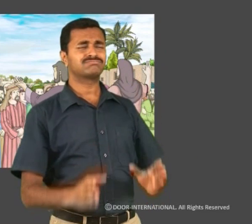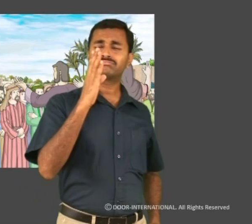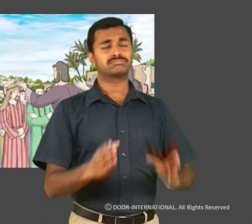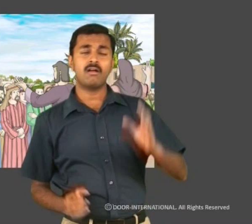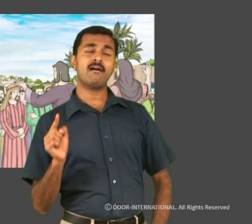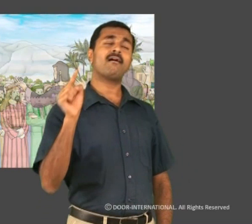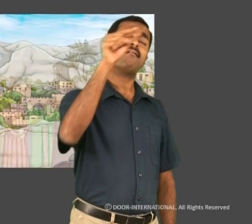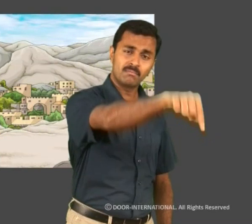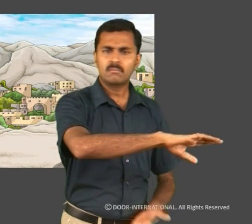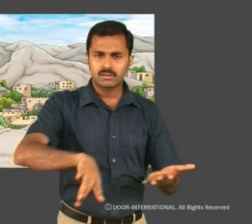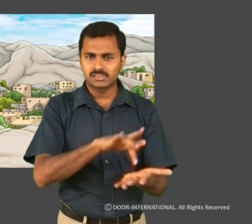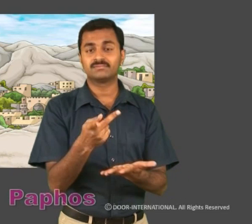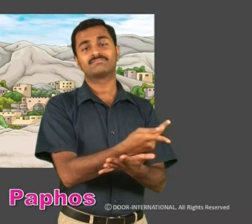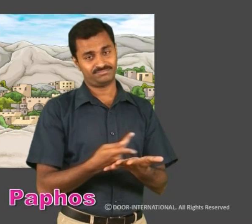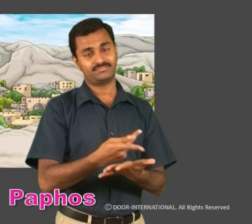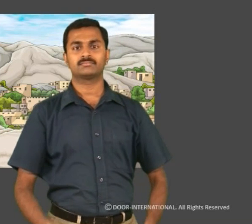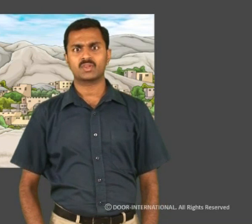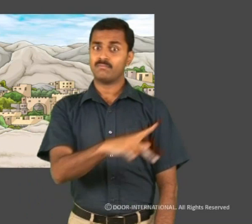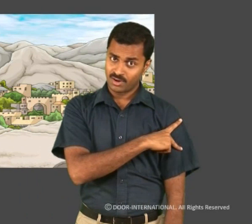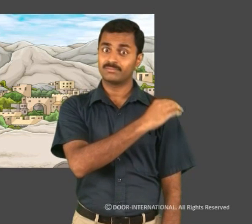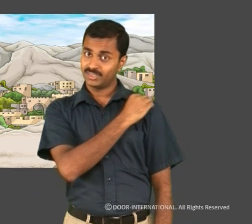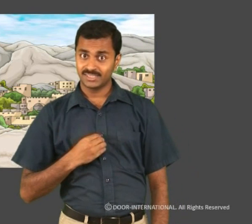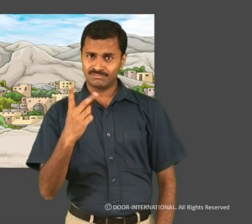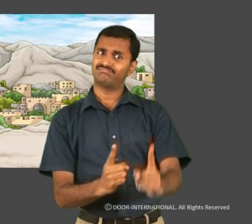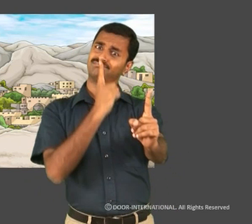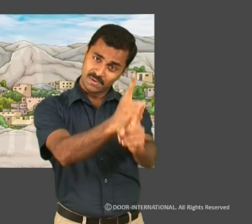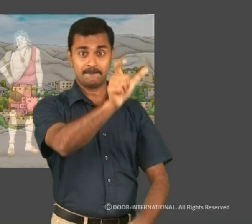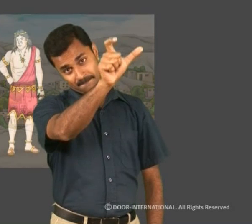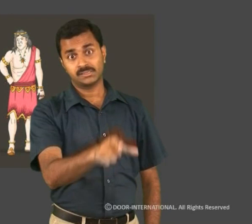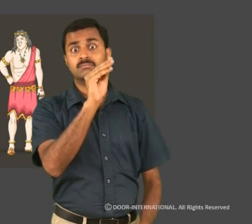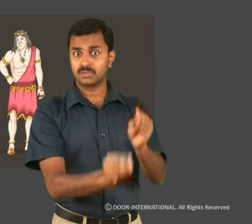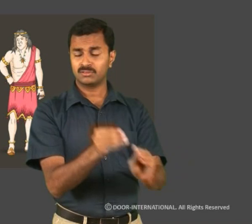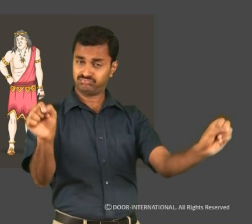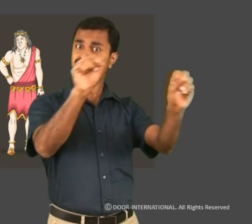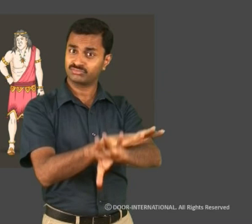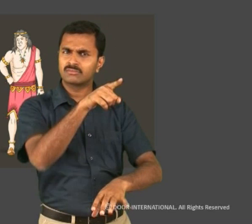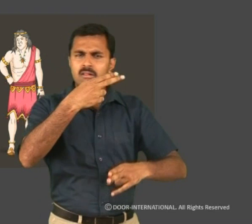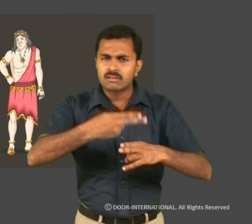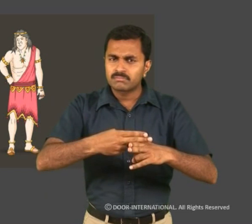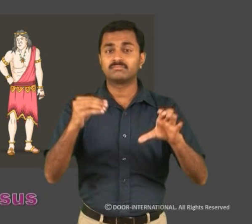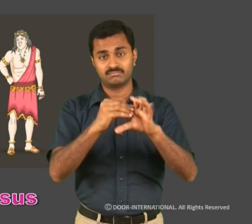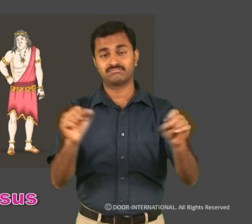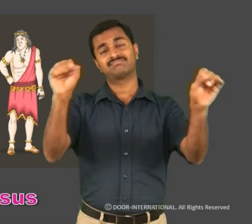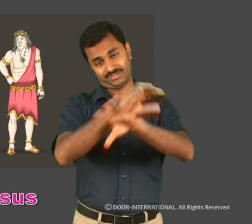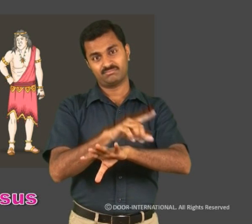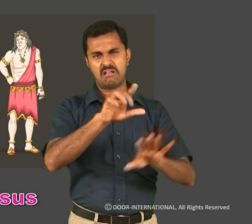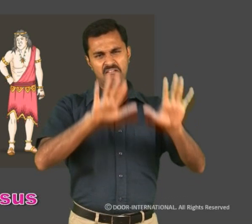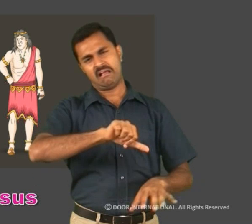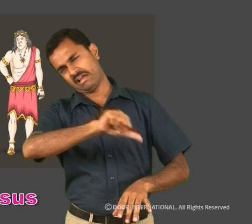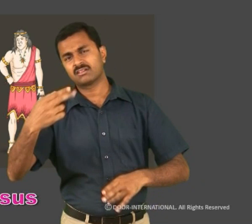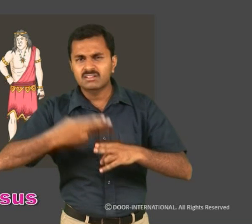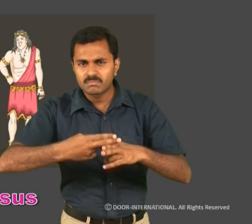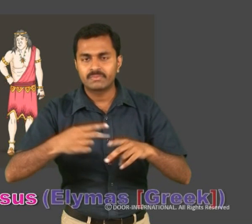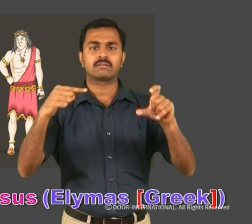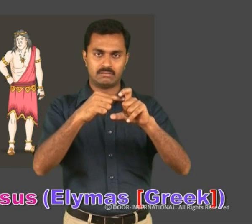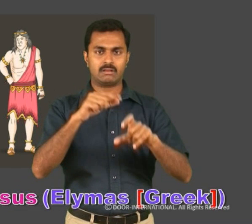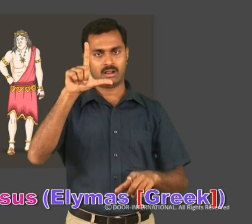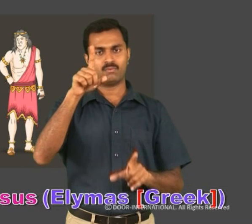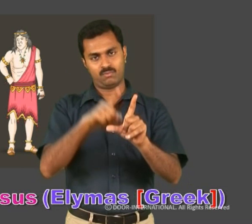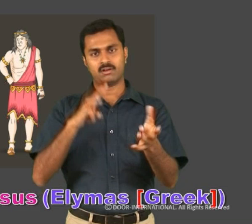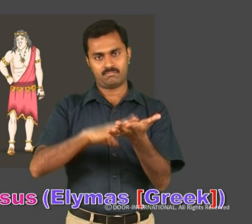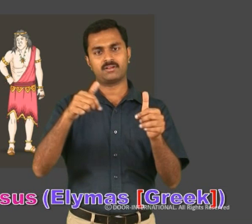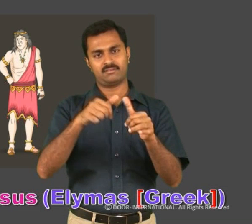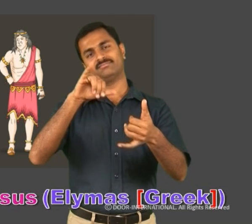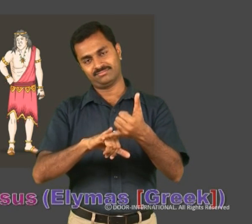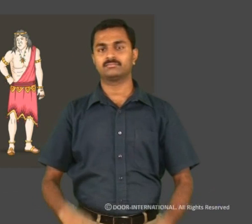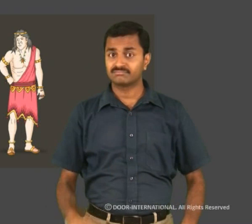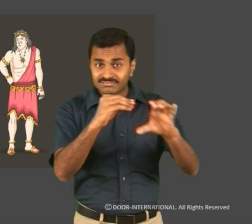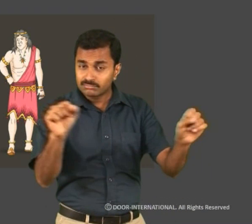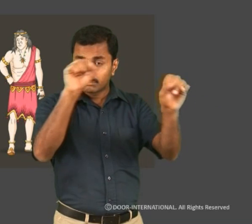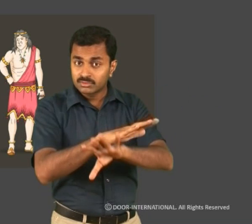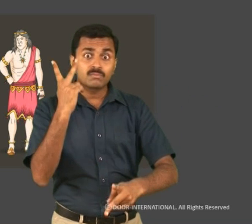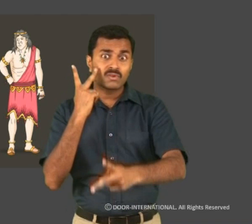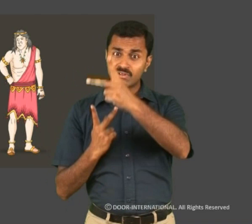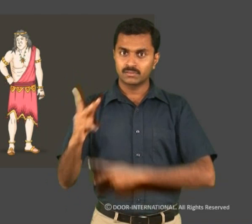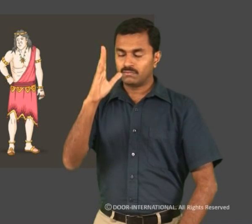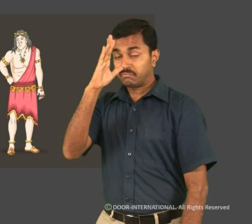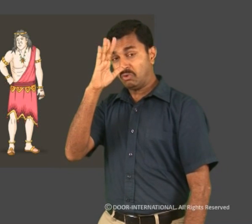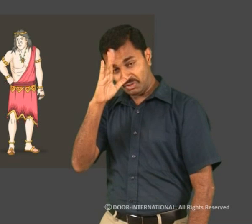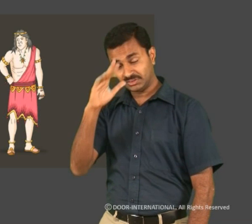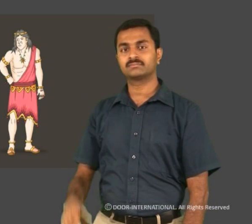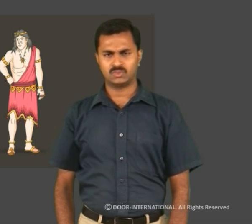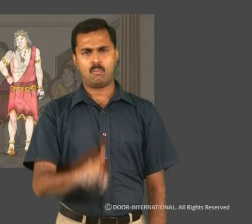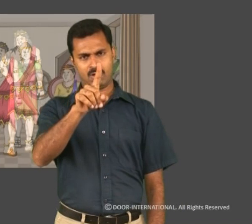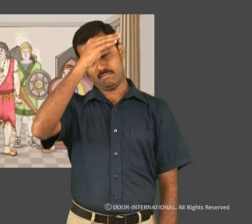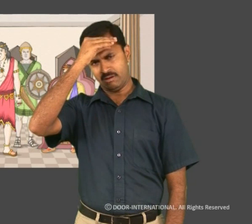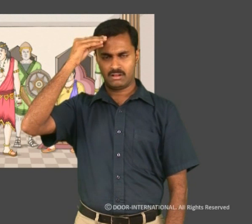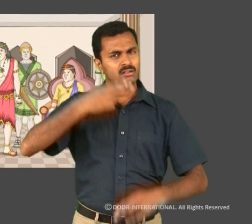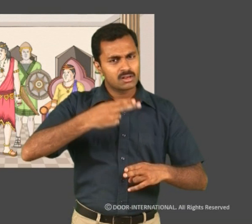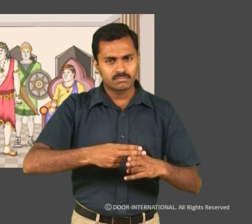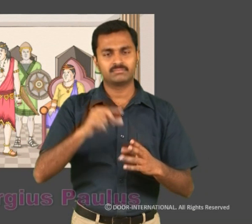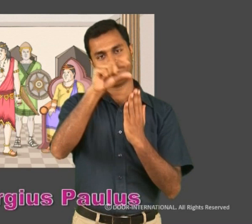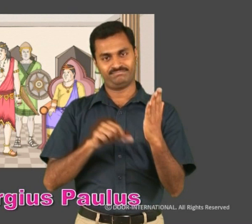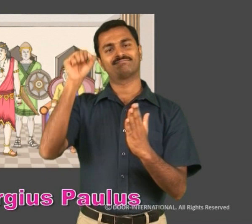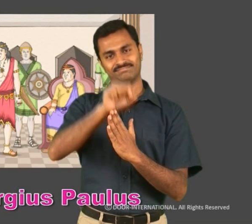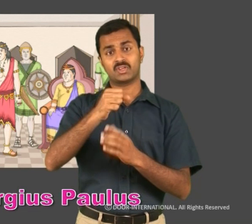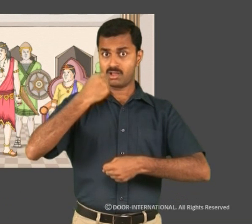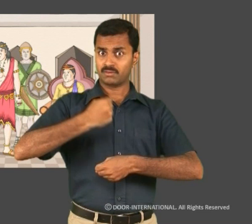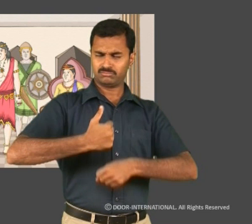They traveled through the whole island as far as Paphos, where they found a Jewish sorcerer and false prophet named Bar-Jesus, an attendant of the proconsul, Sergius Paulus.